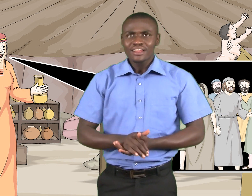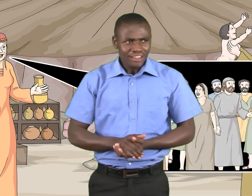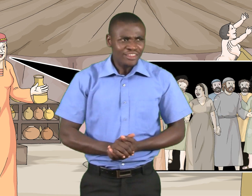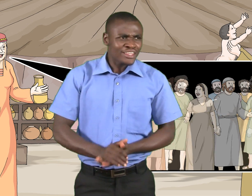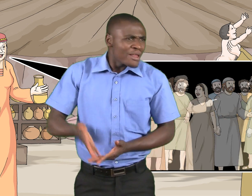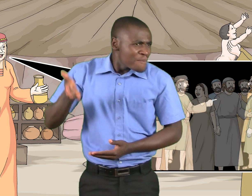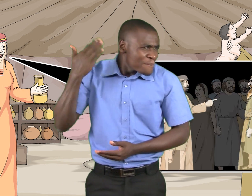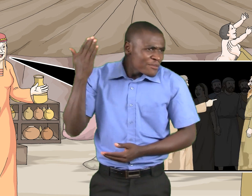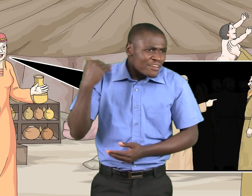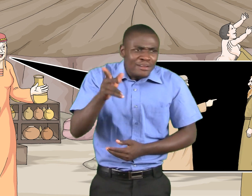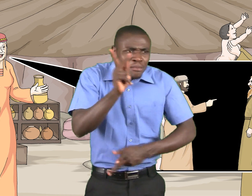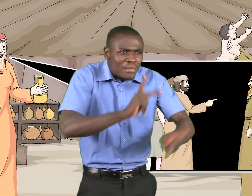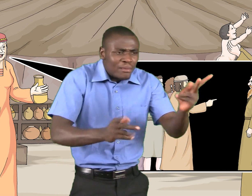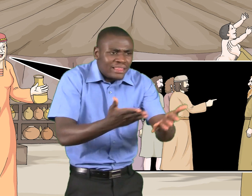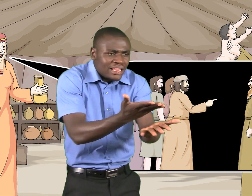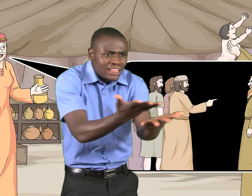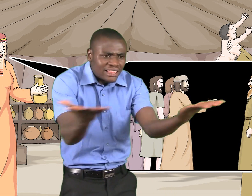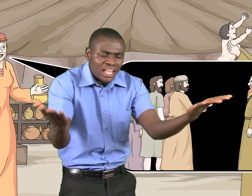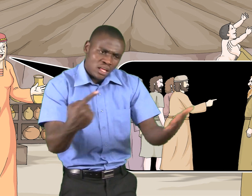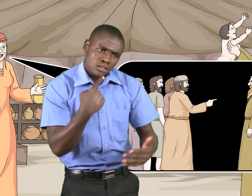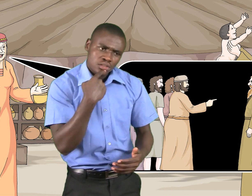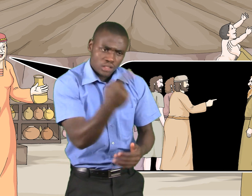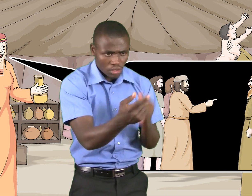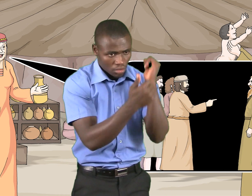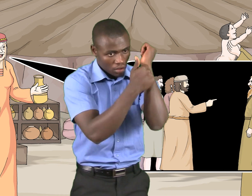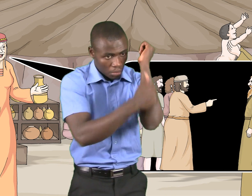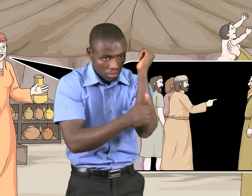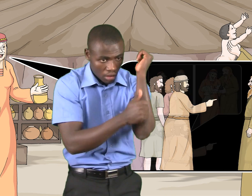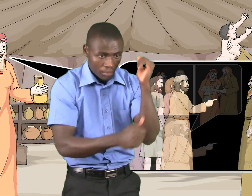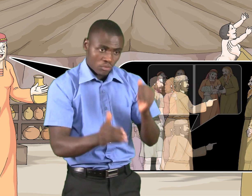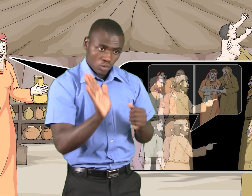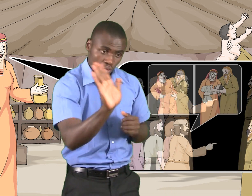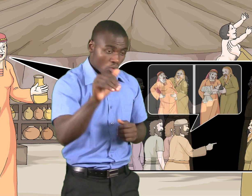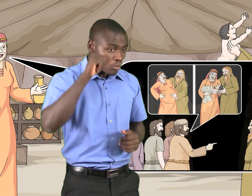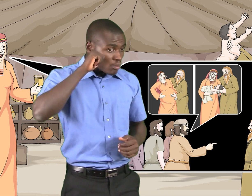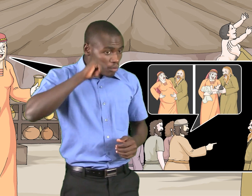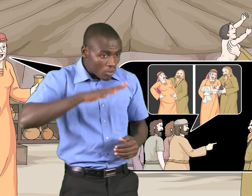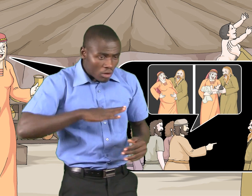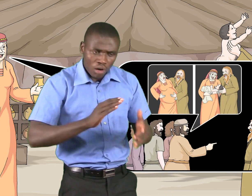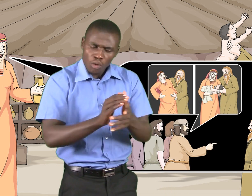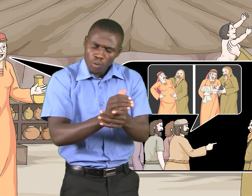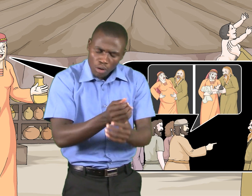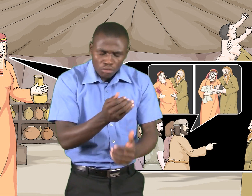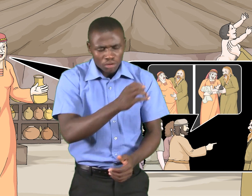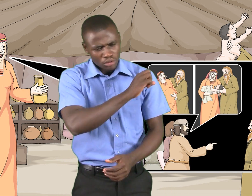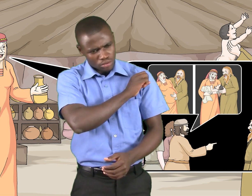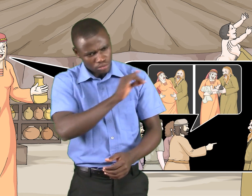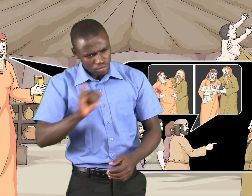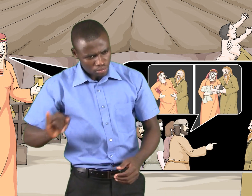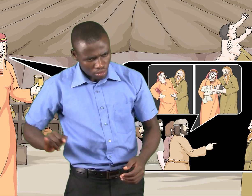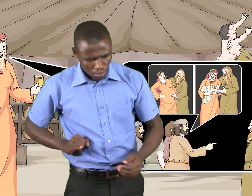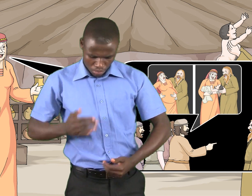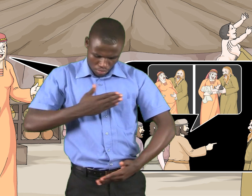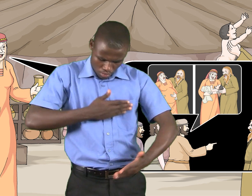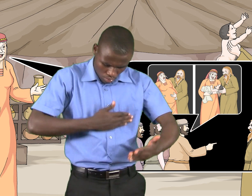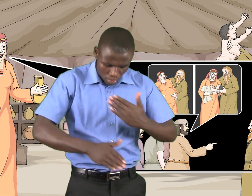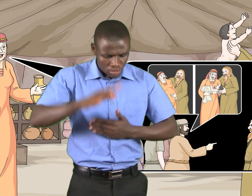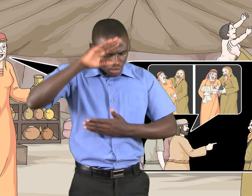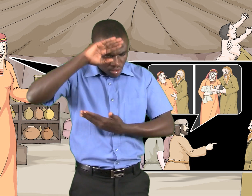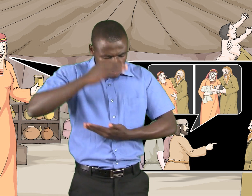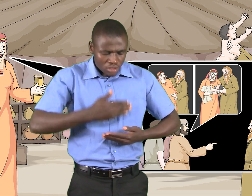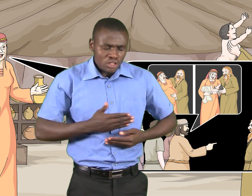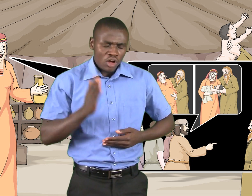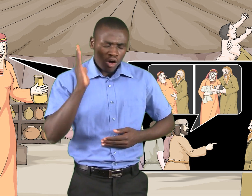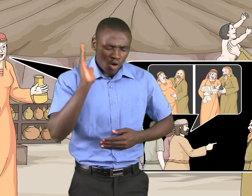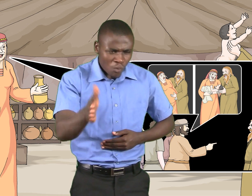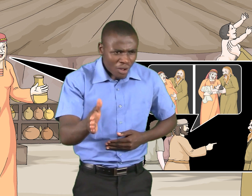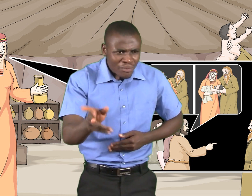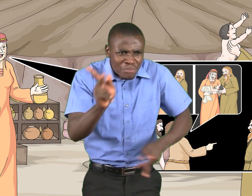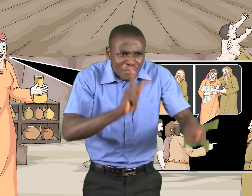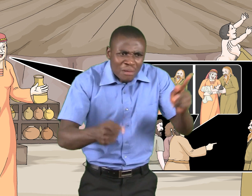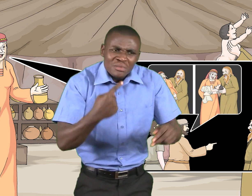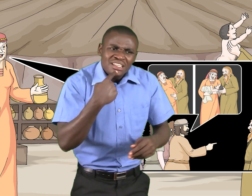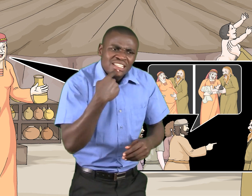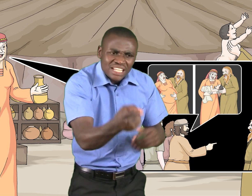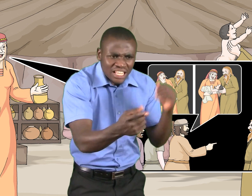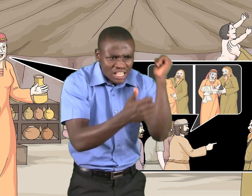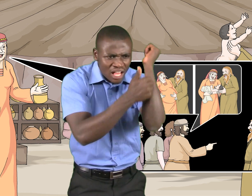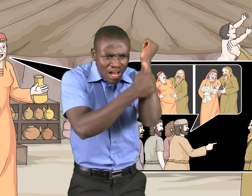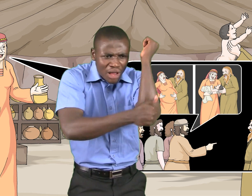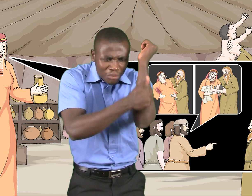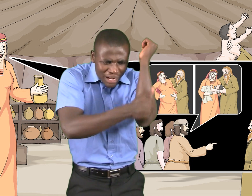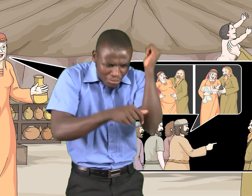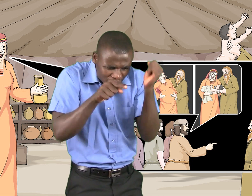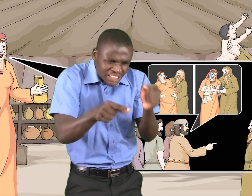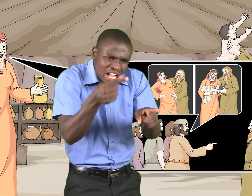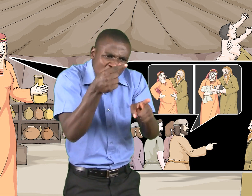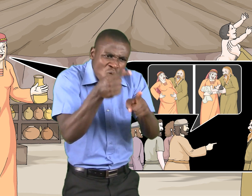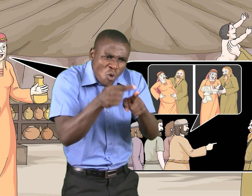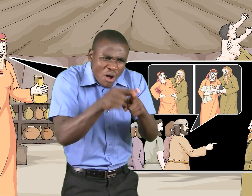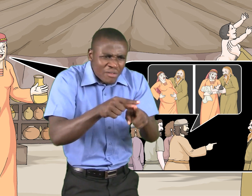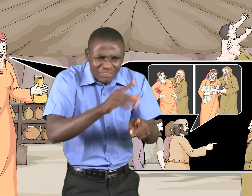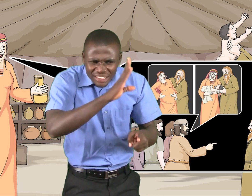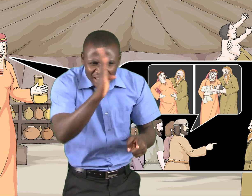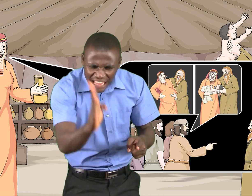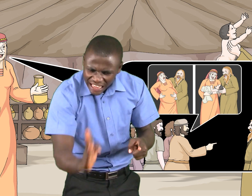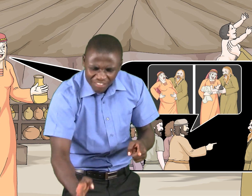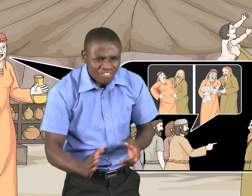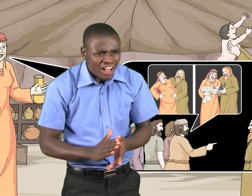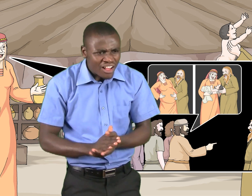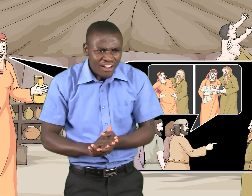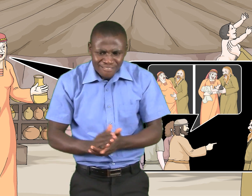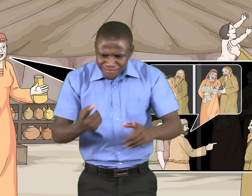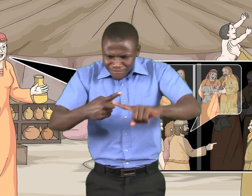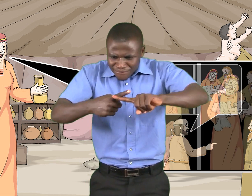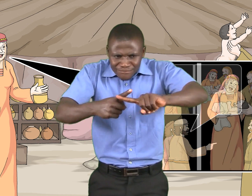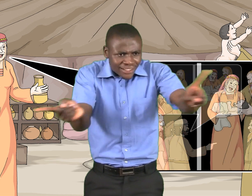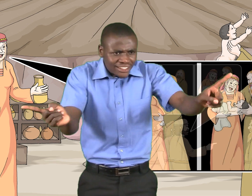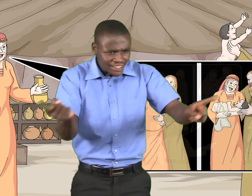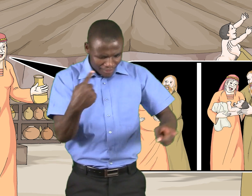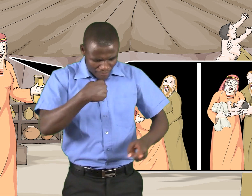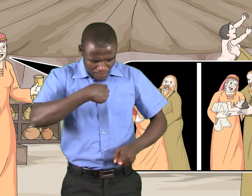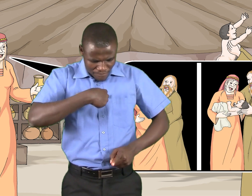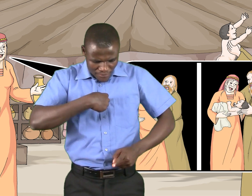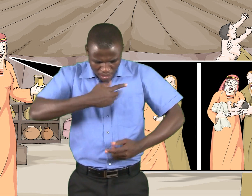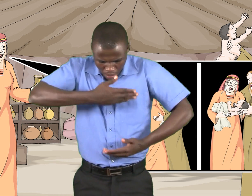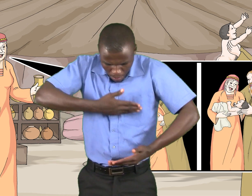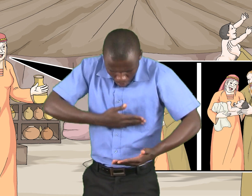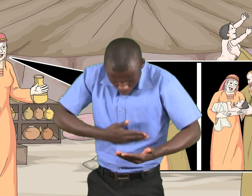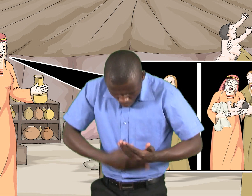She added, “Who would have told Abraham that Sarah would nurse children?